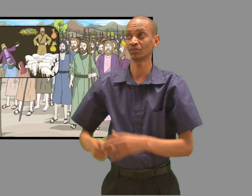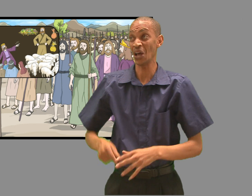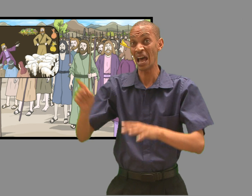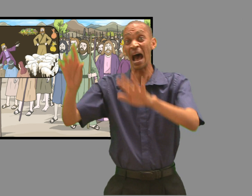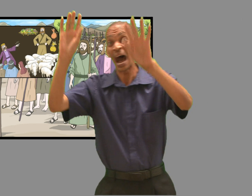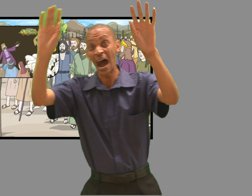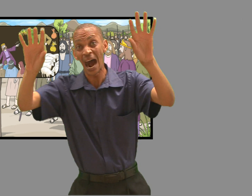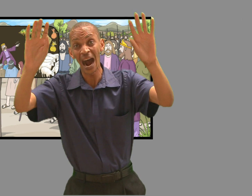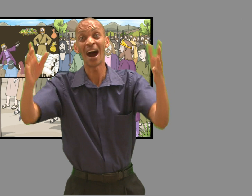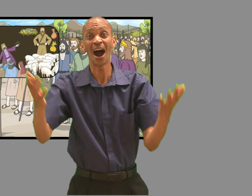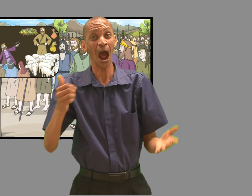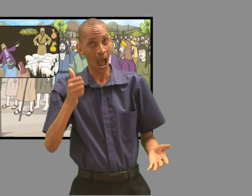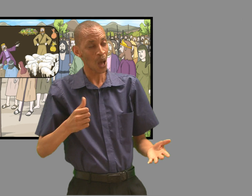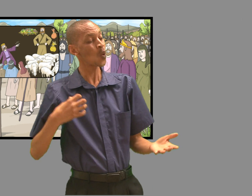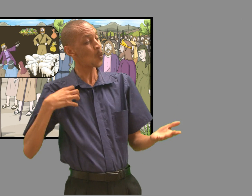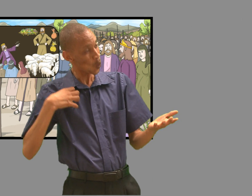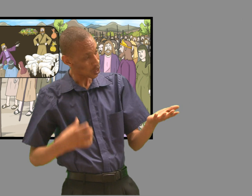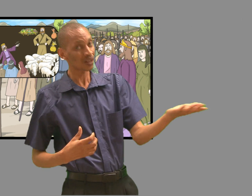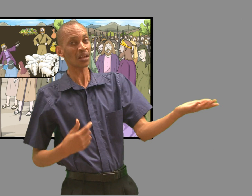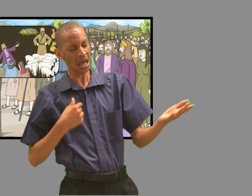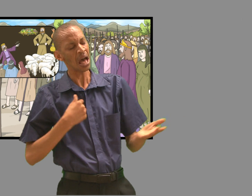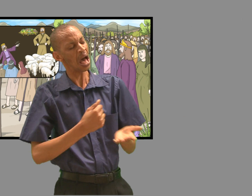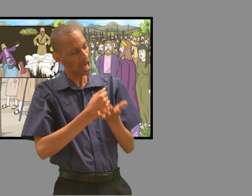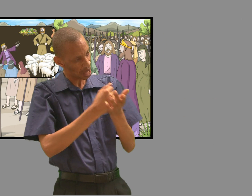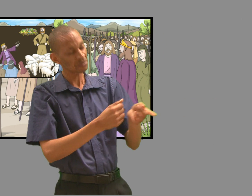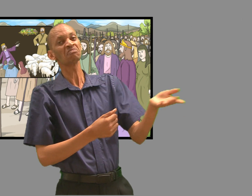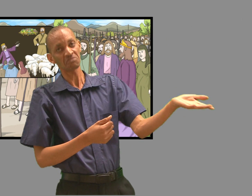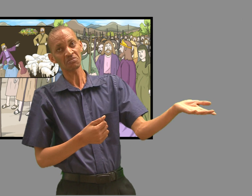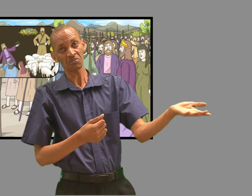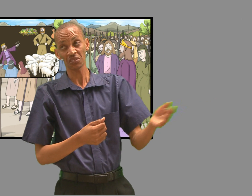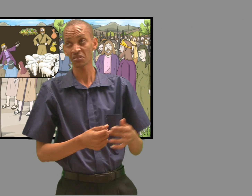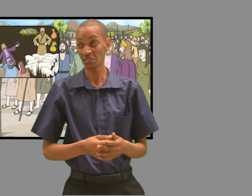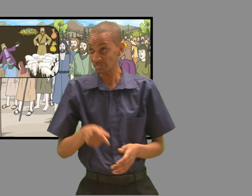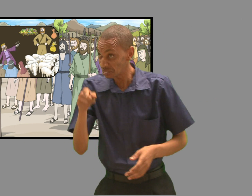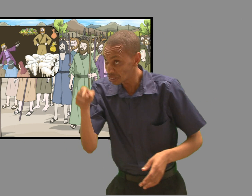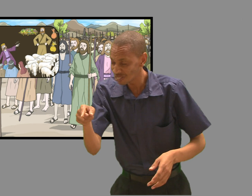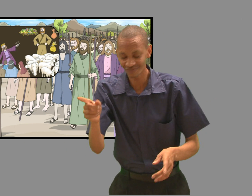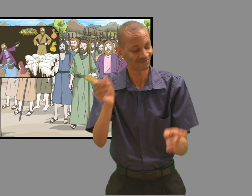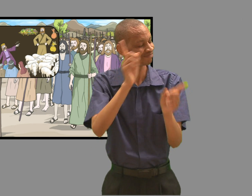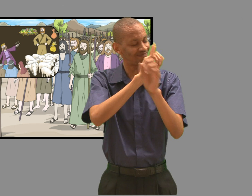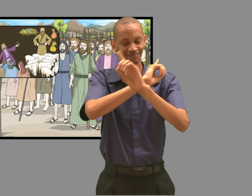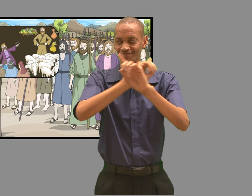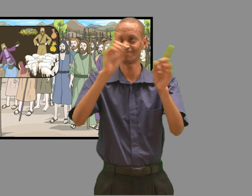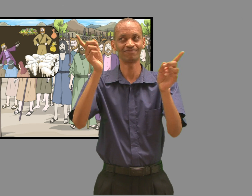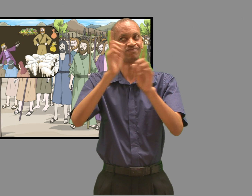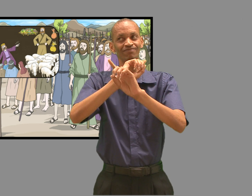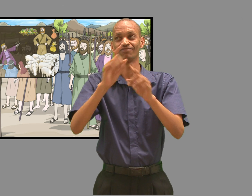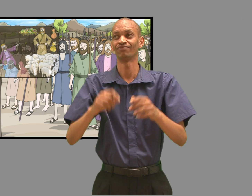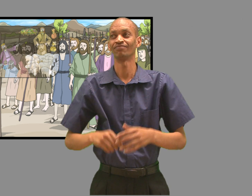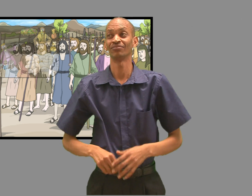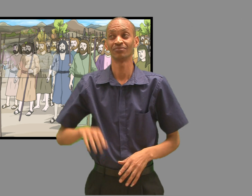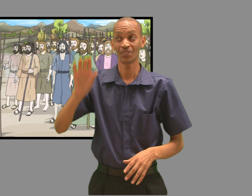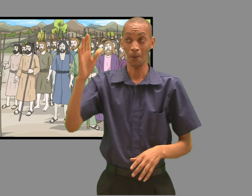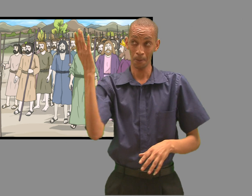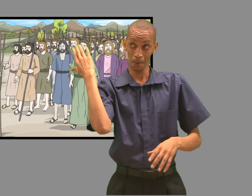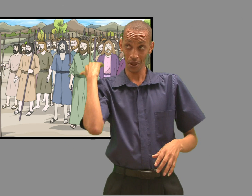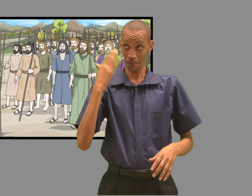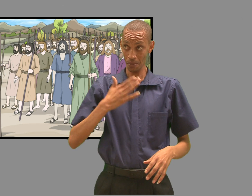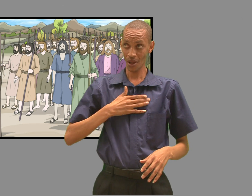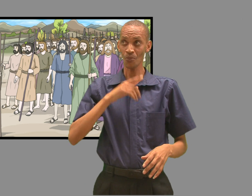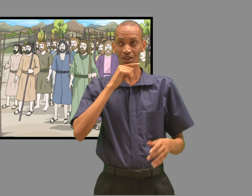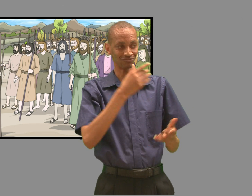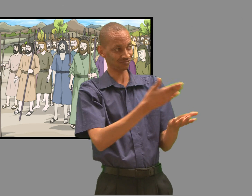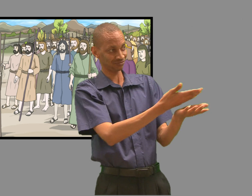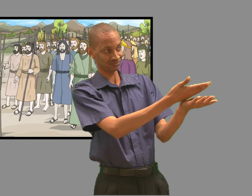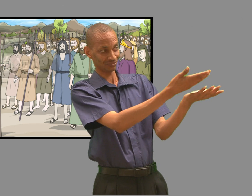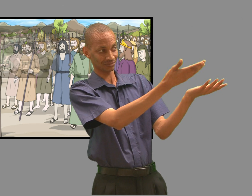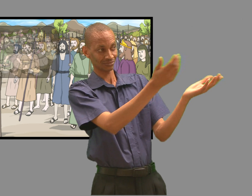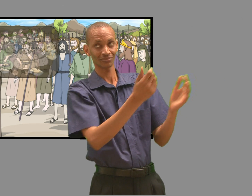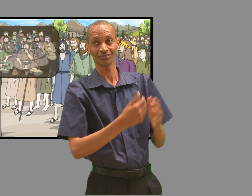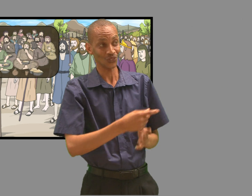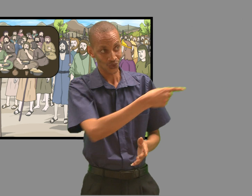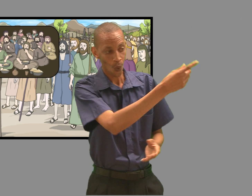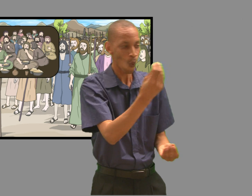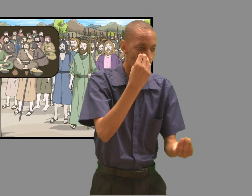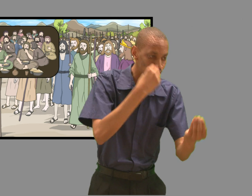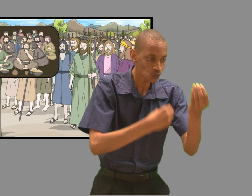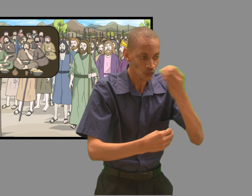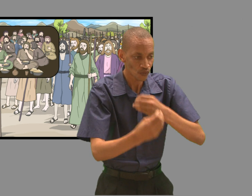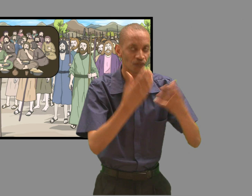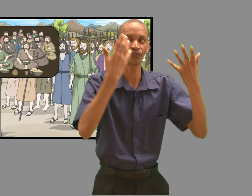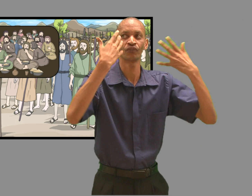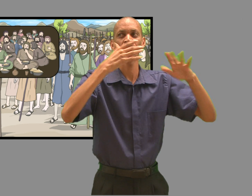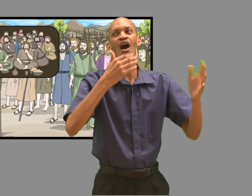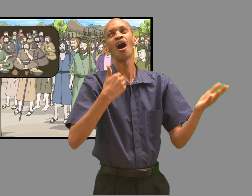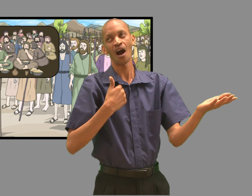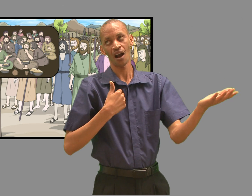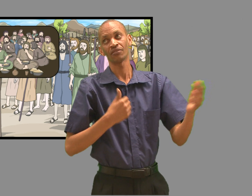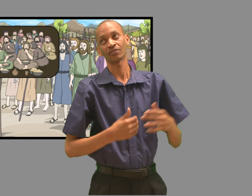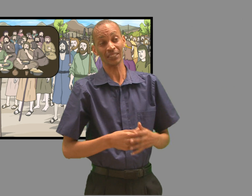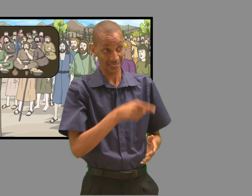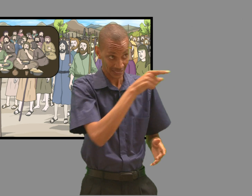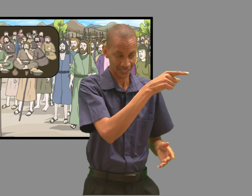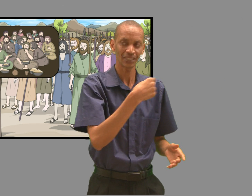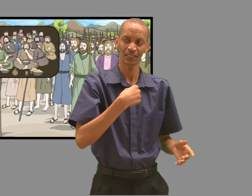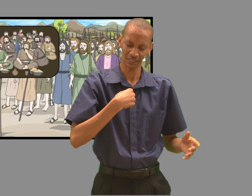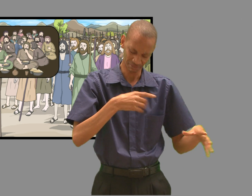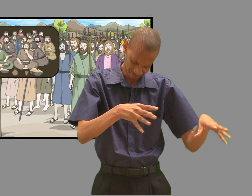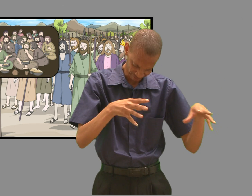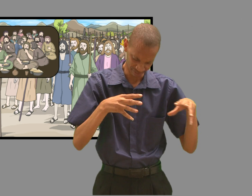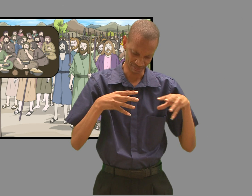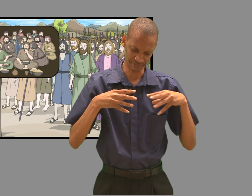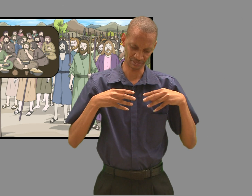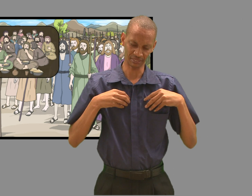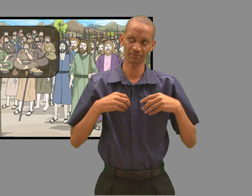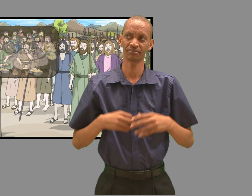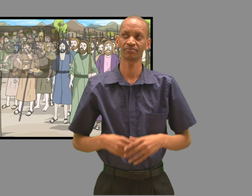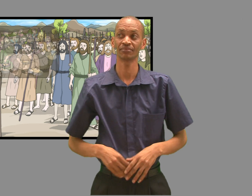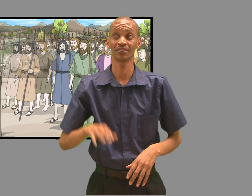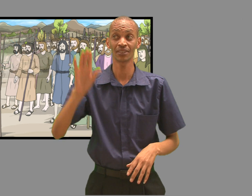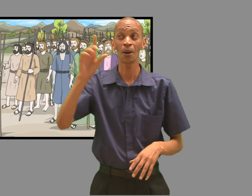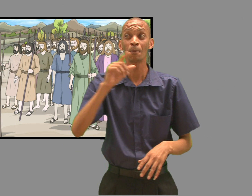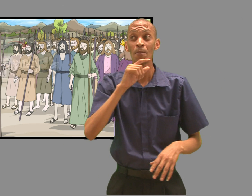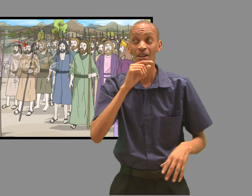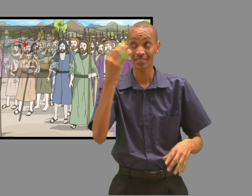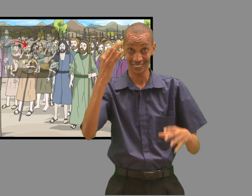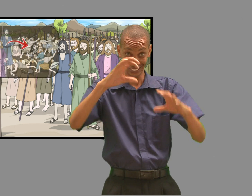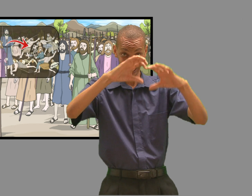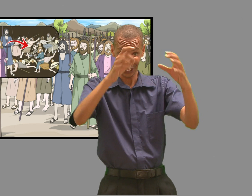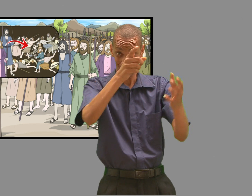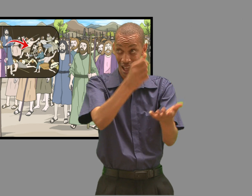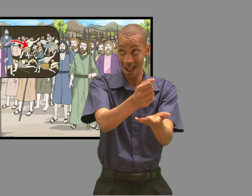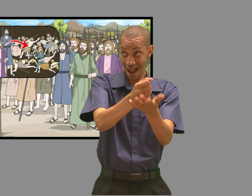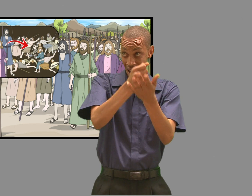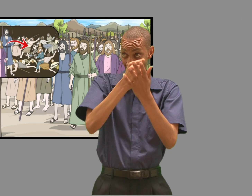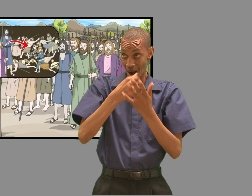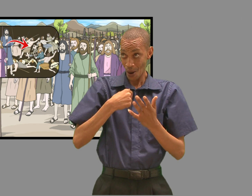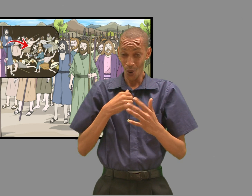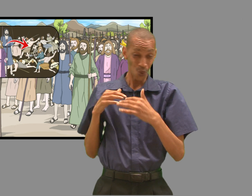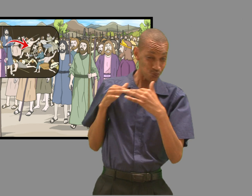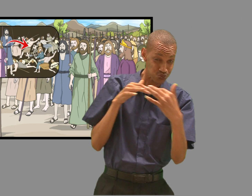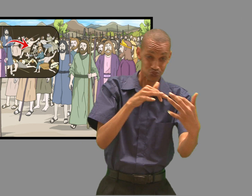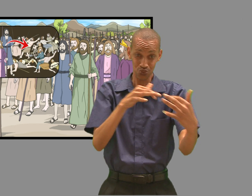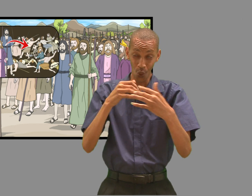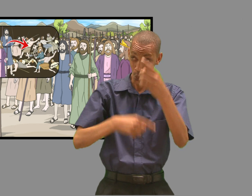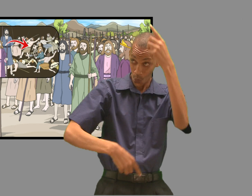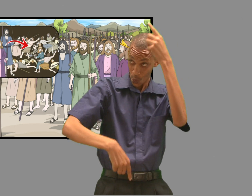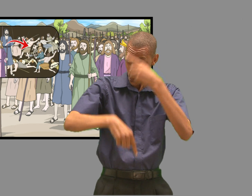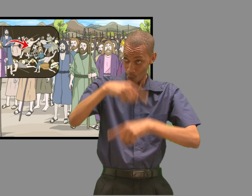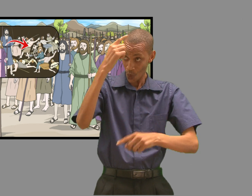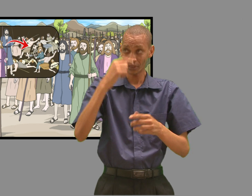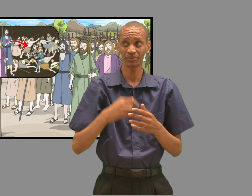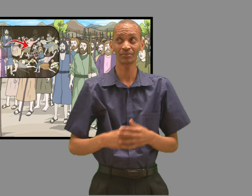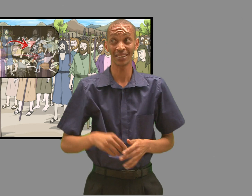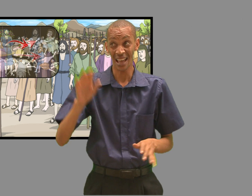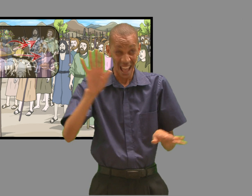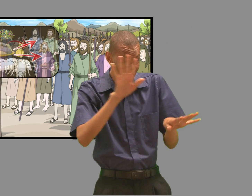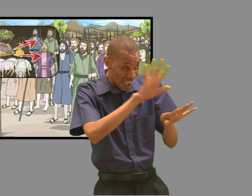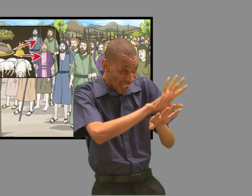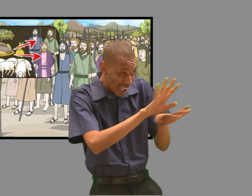I will accept nothing but what my men have eaten and the share for the men who went with me—Aner, Eshcol, and Mamre.